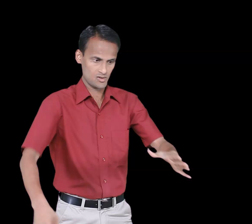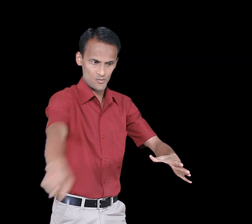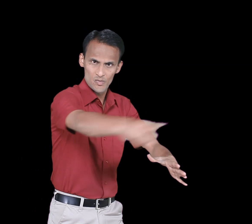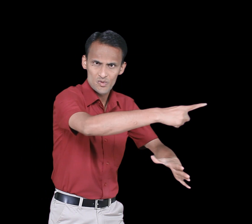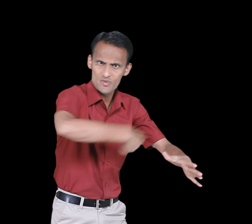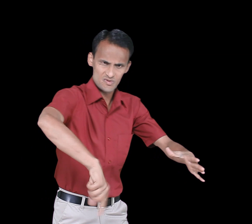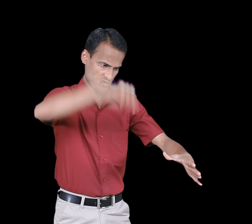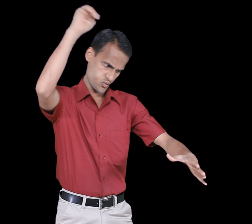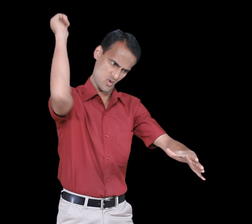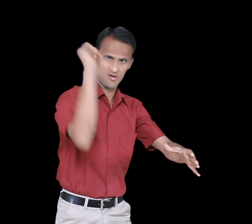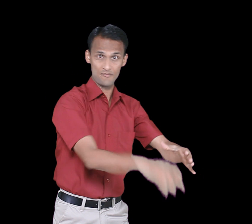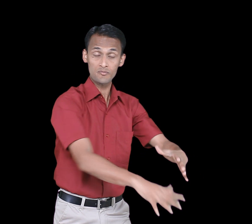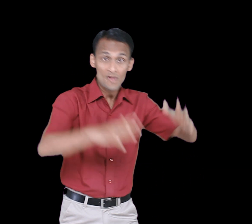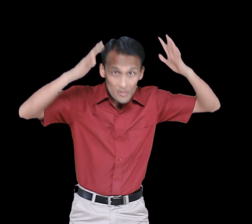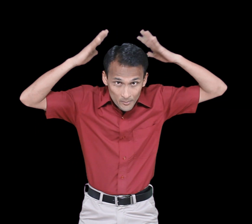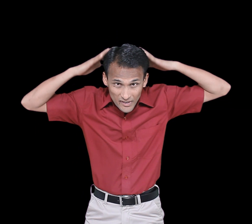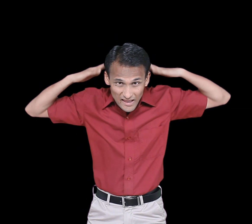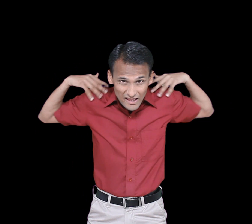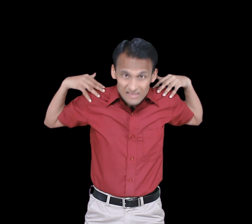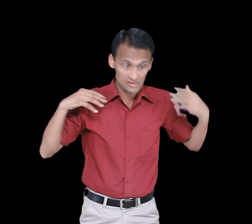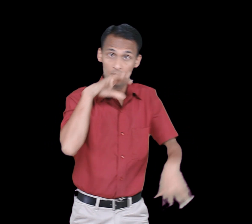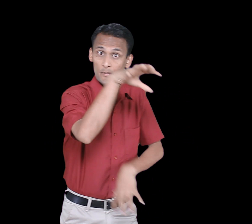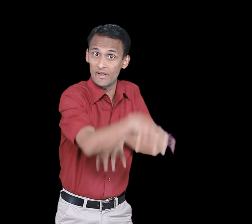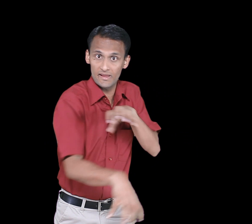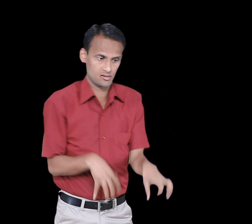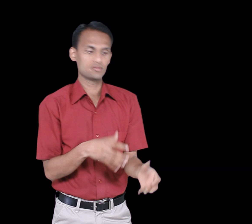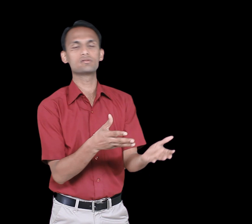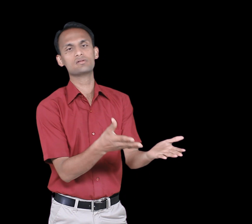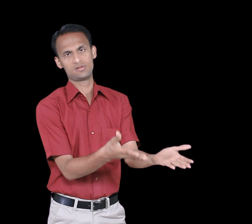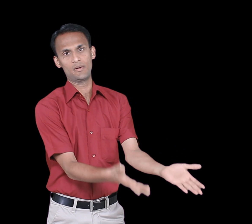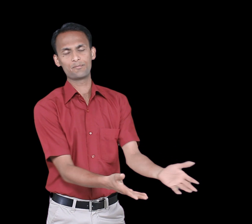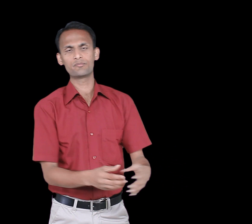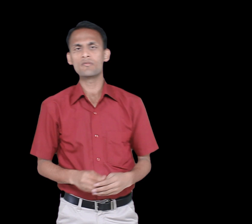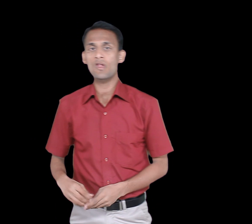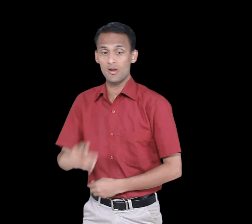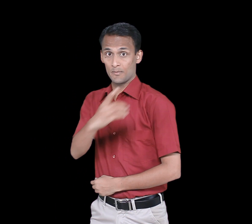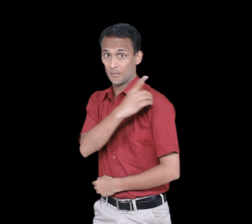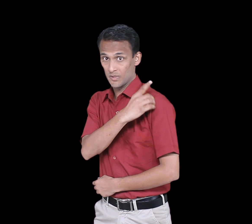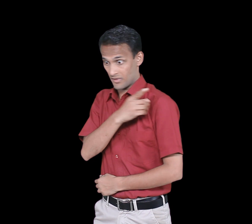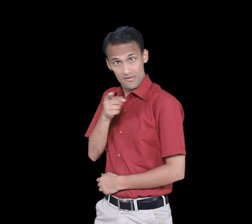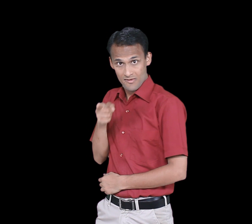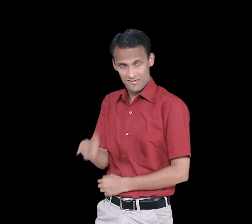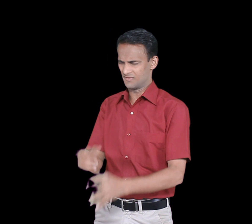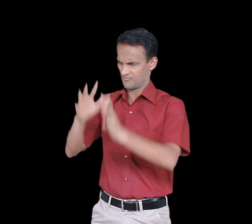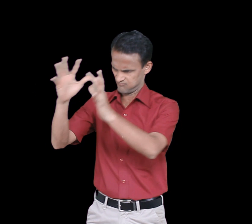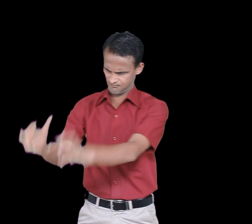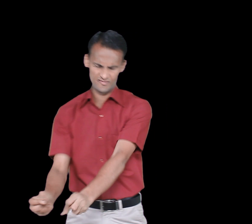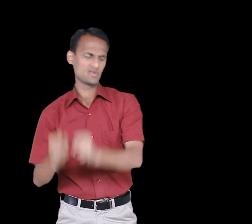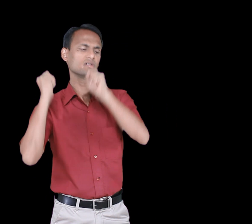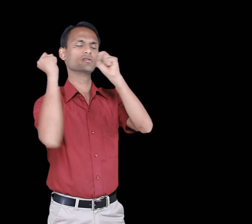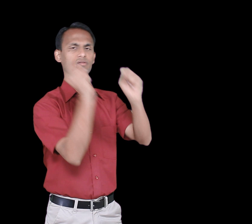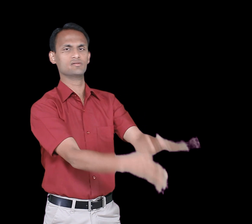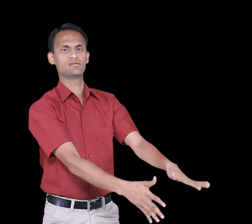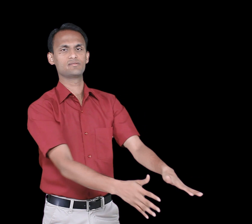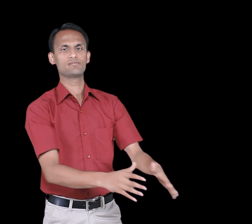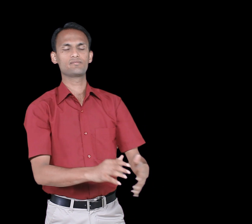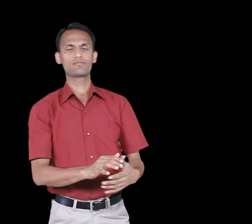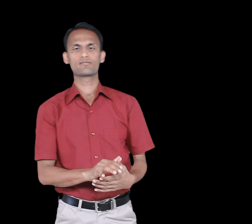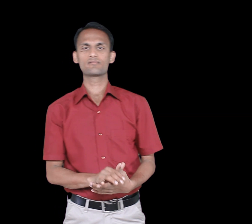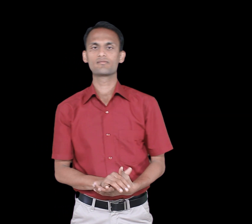Daniel thrown into the lions' den